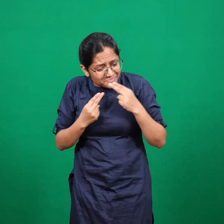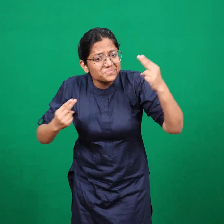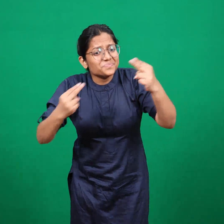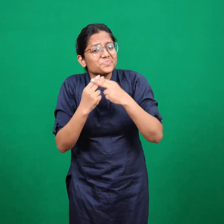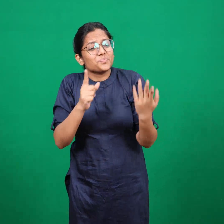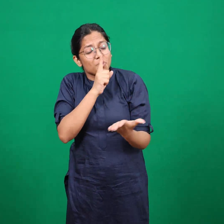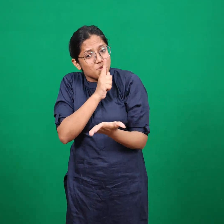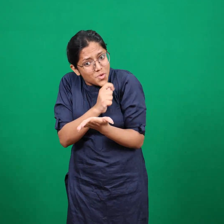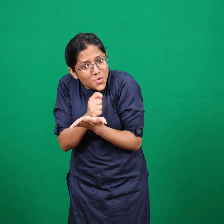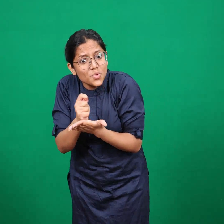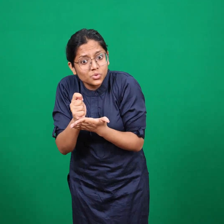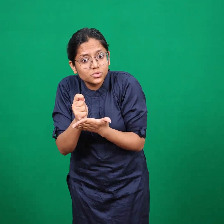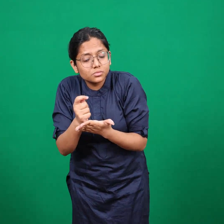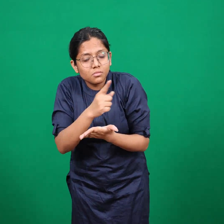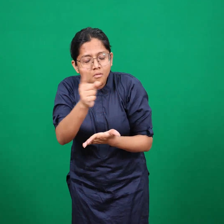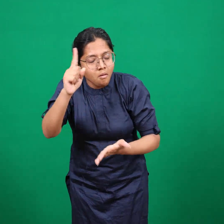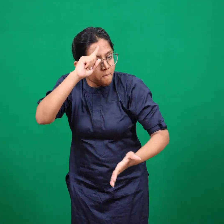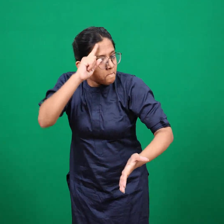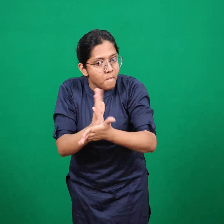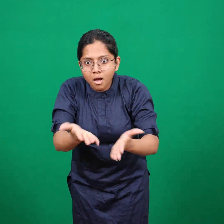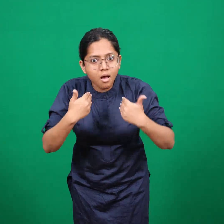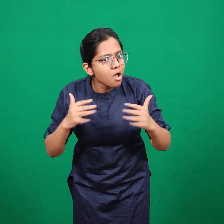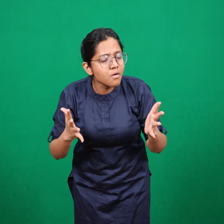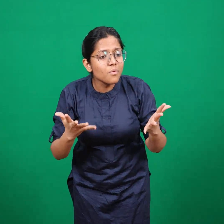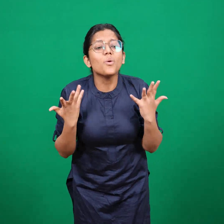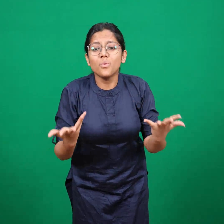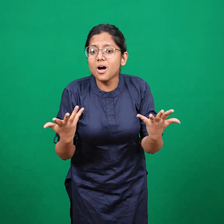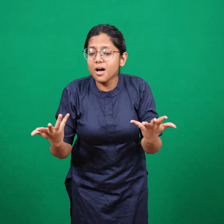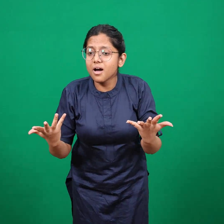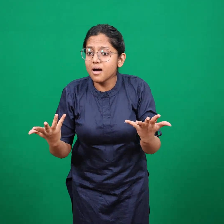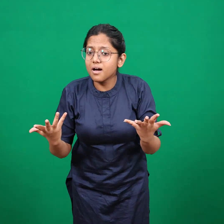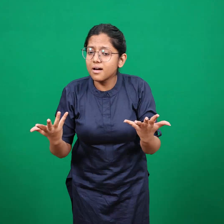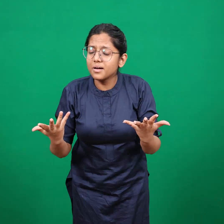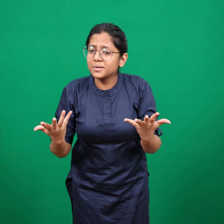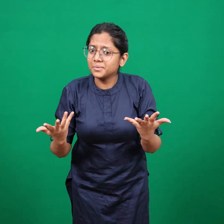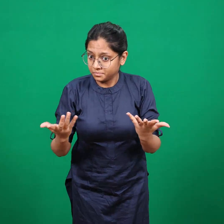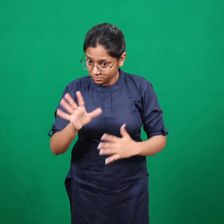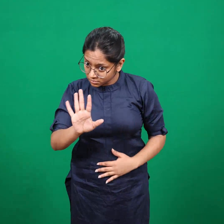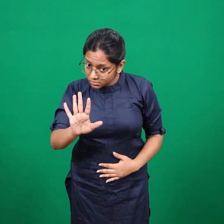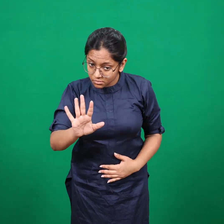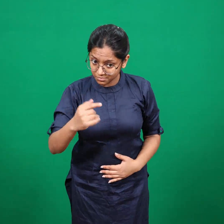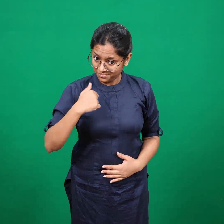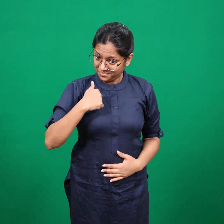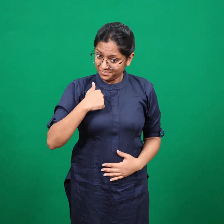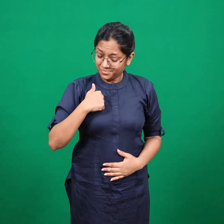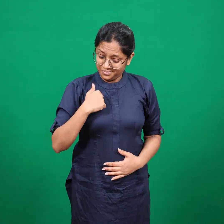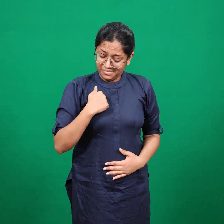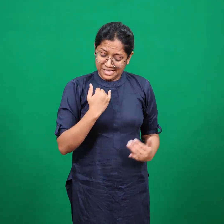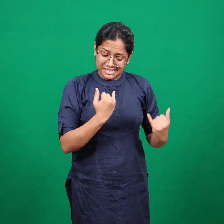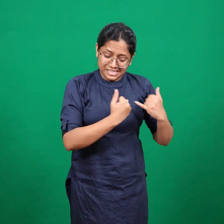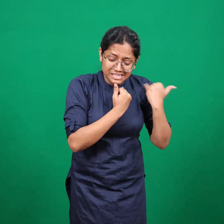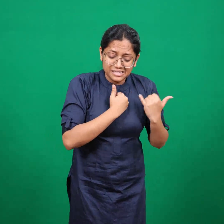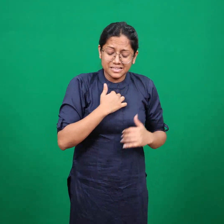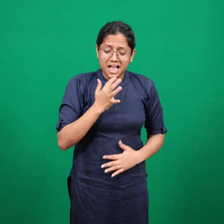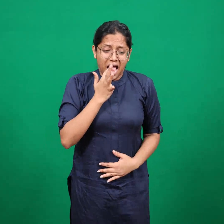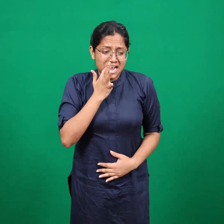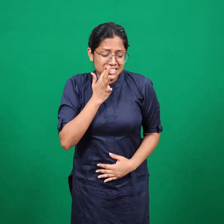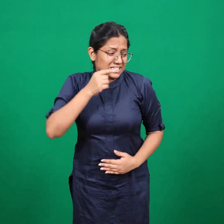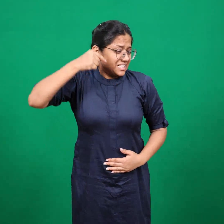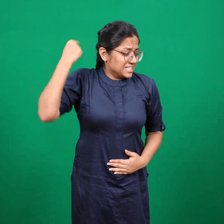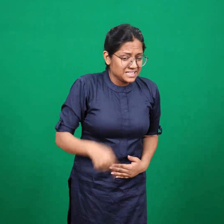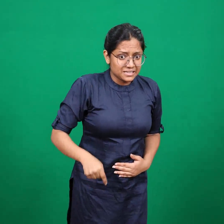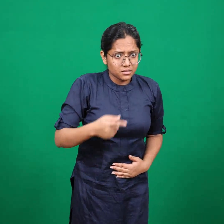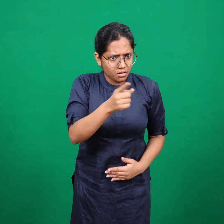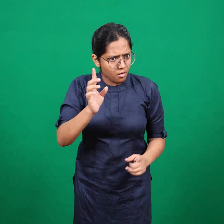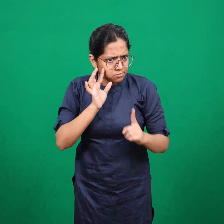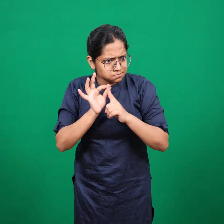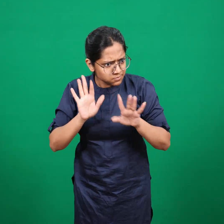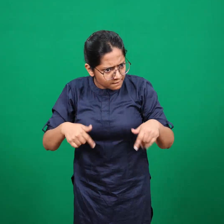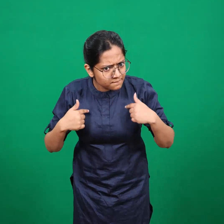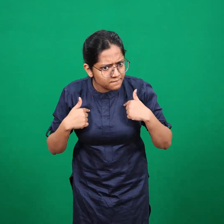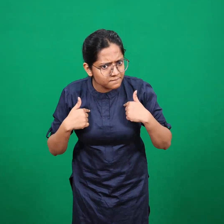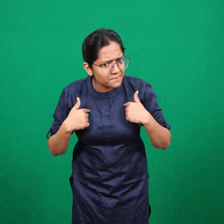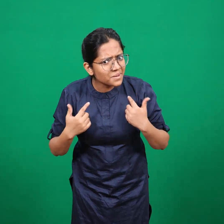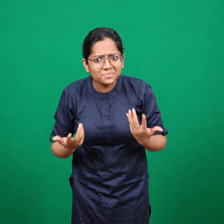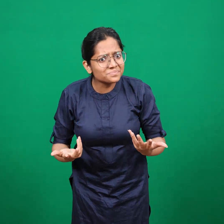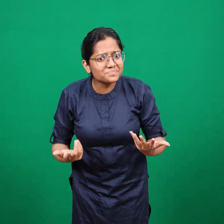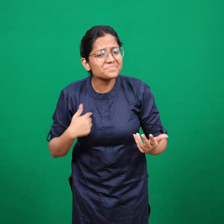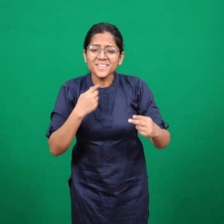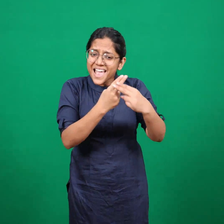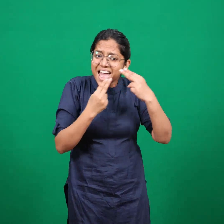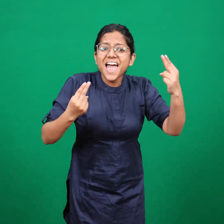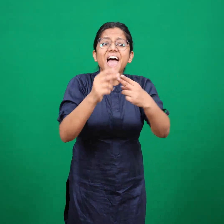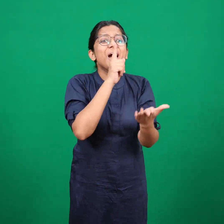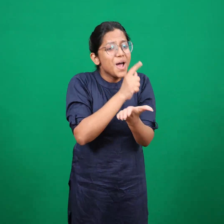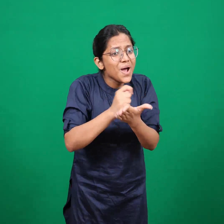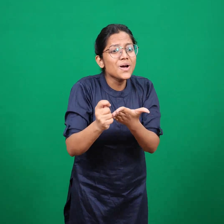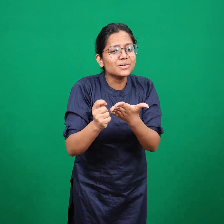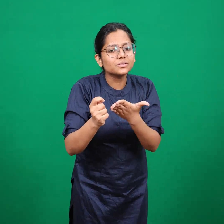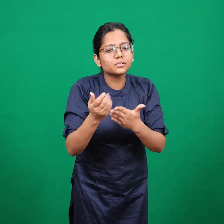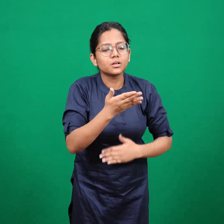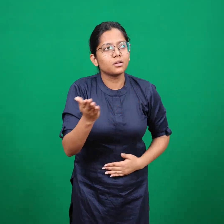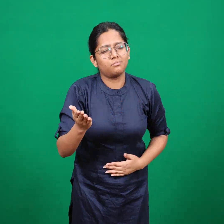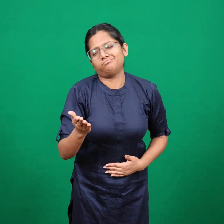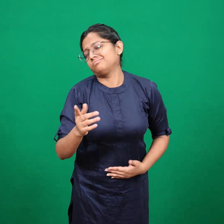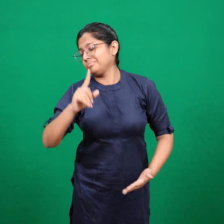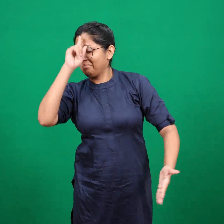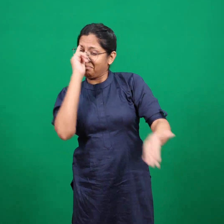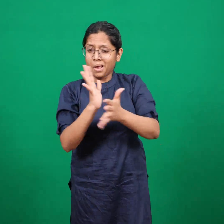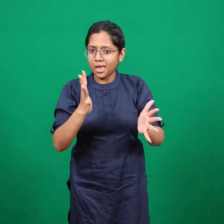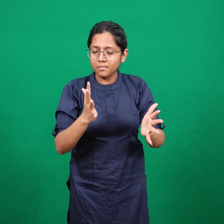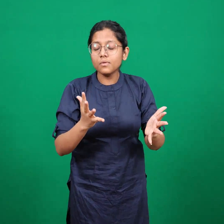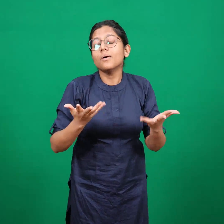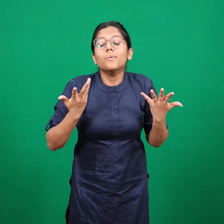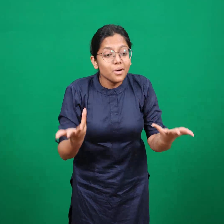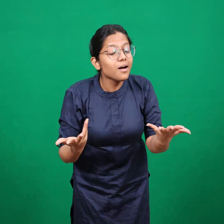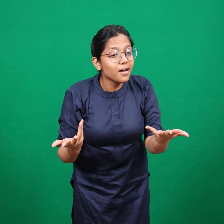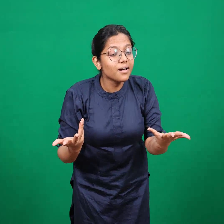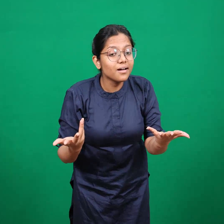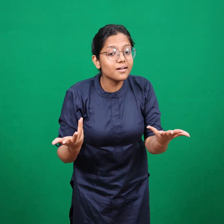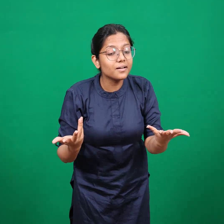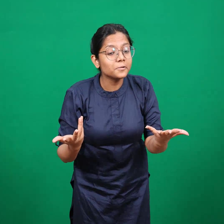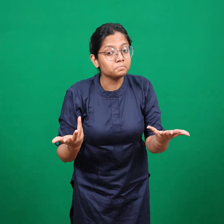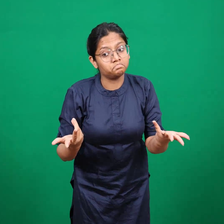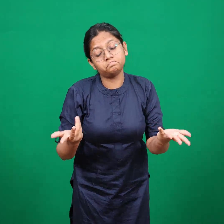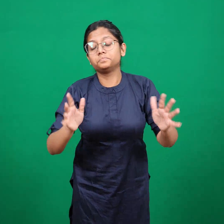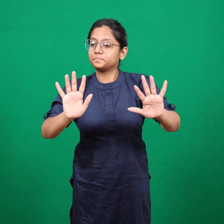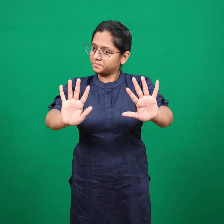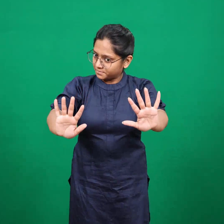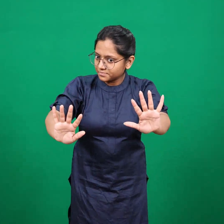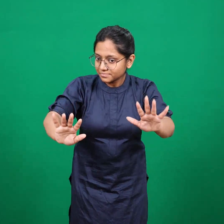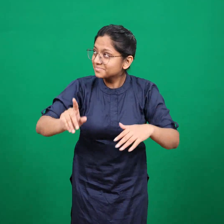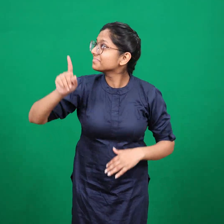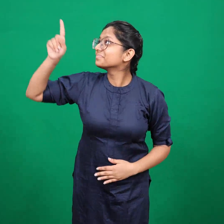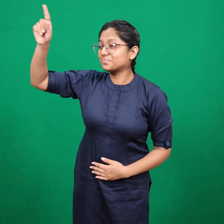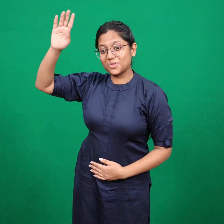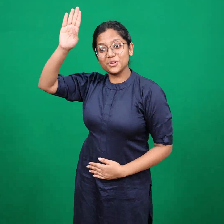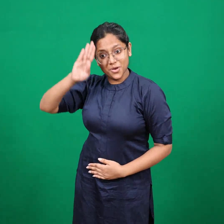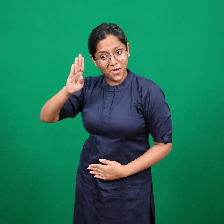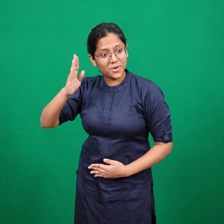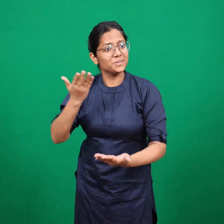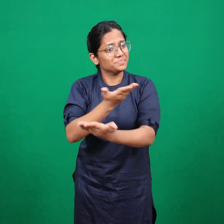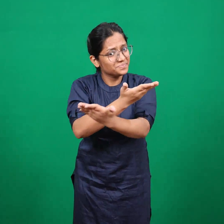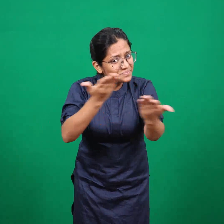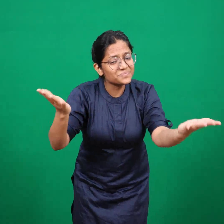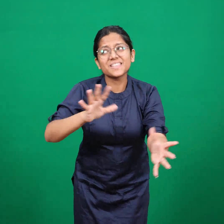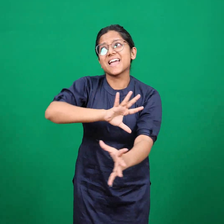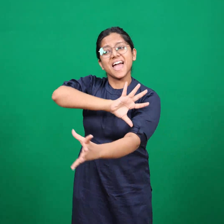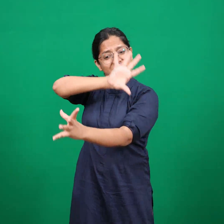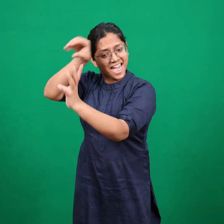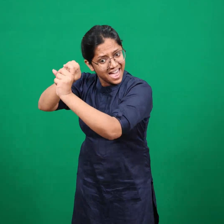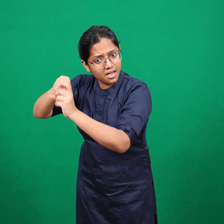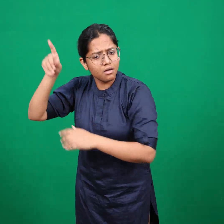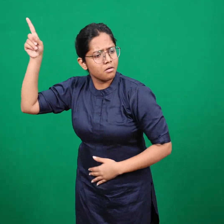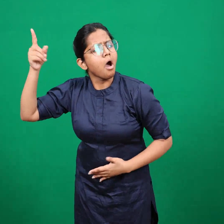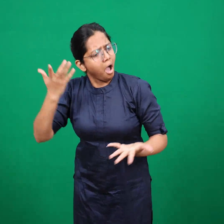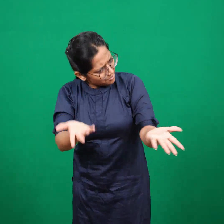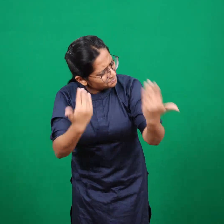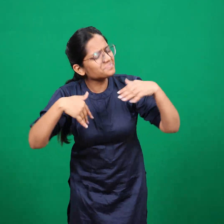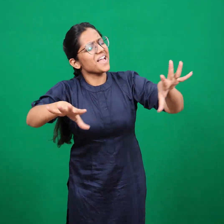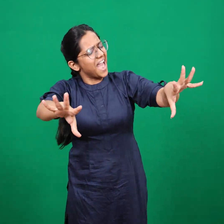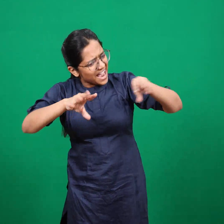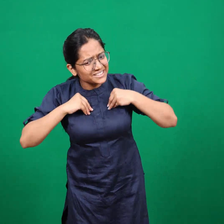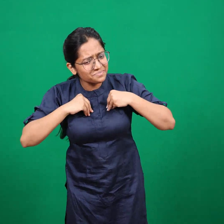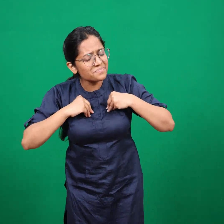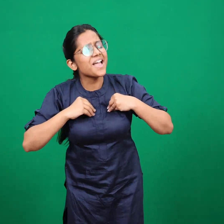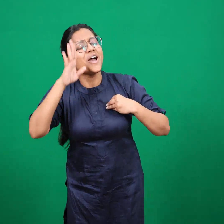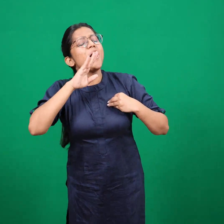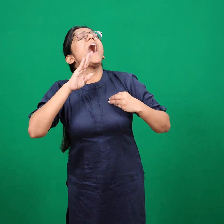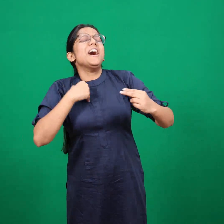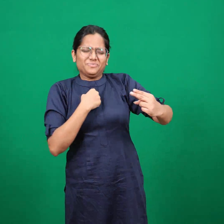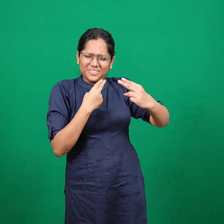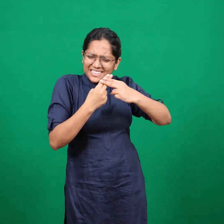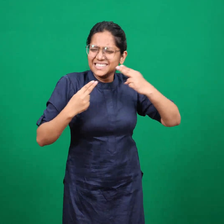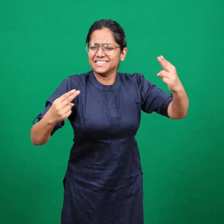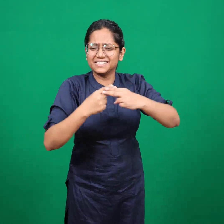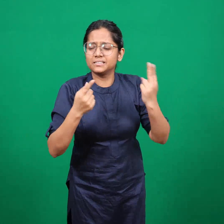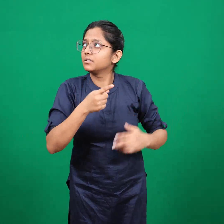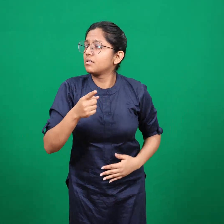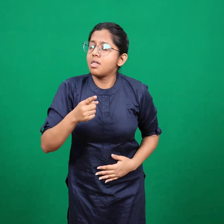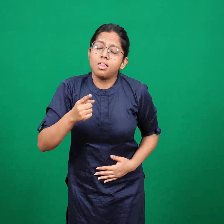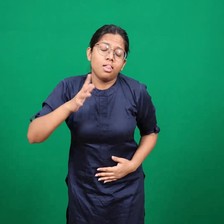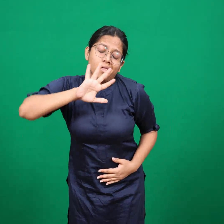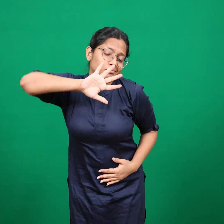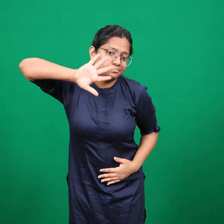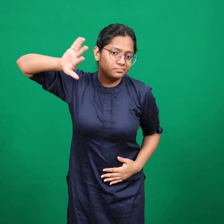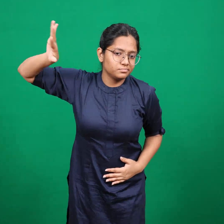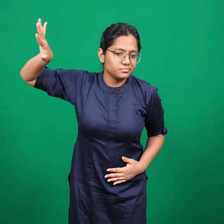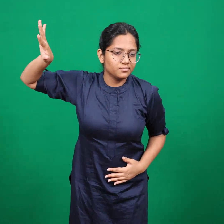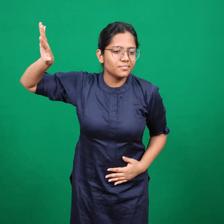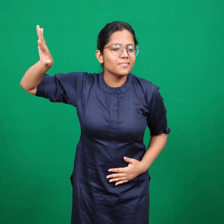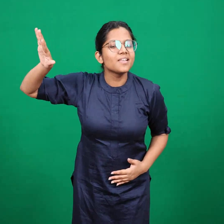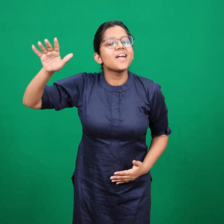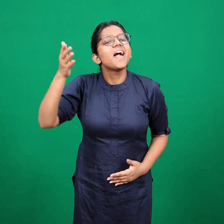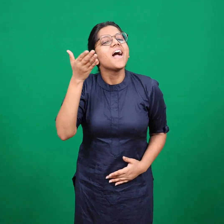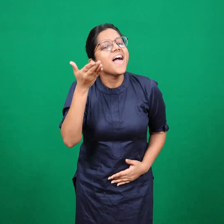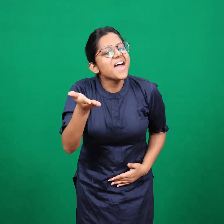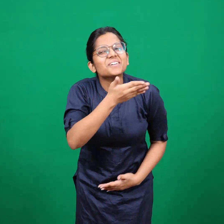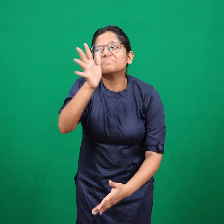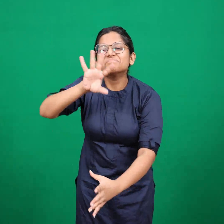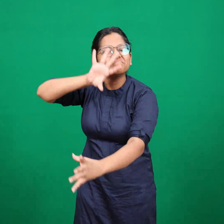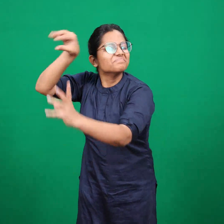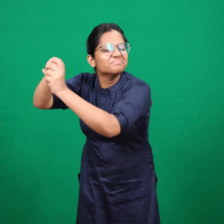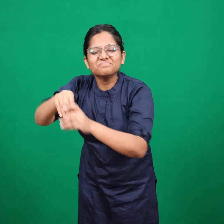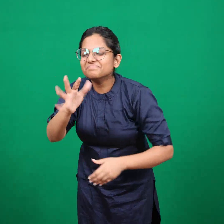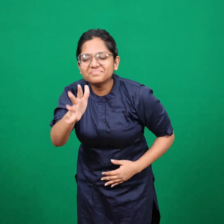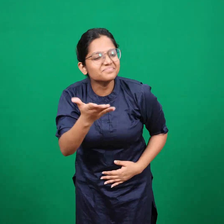Which of you can prove Me guilty of sin? If I speak the truth, why do you not believe Me? Whoever belongs to God hears the words of God.